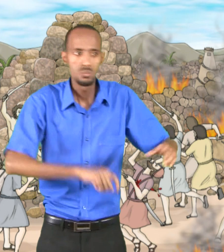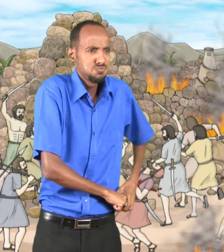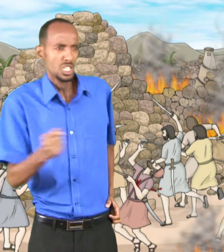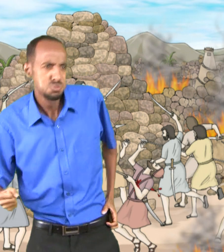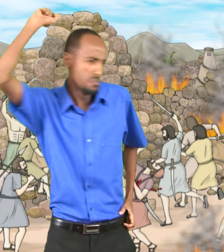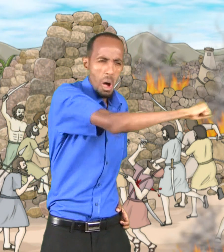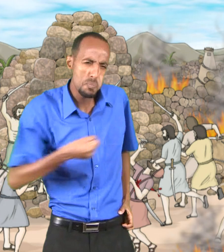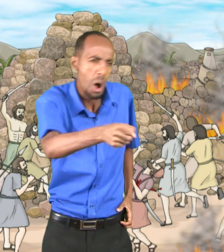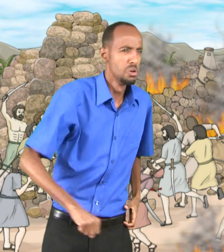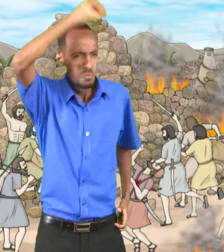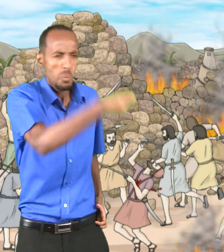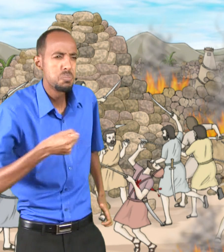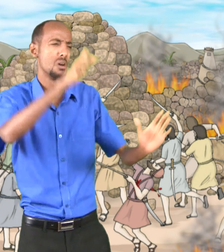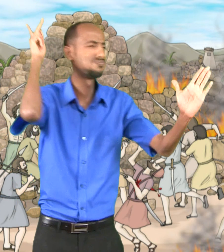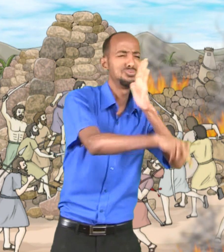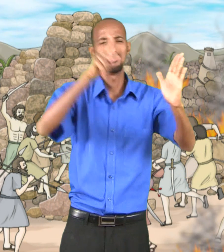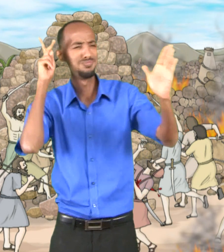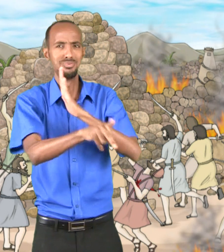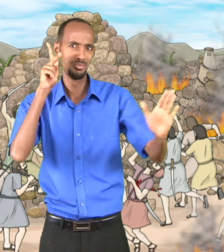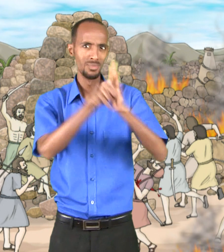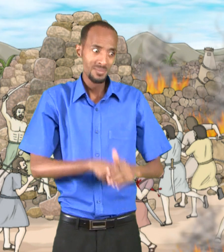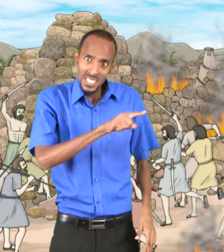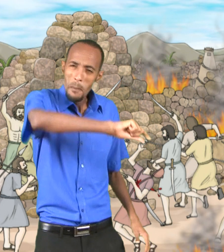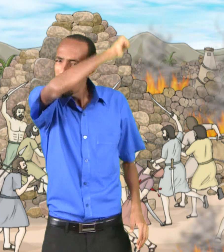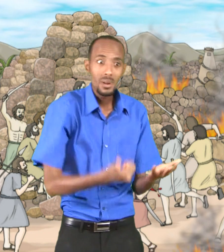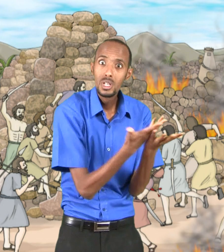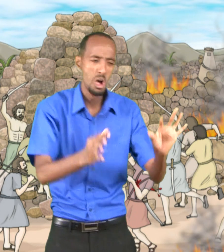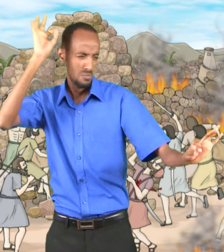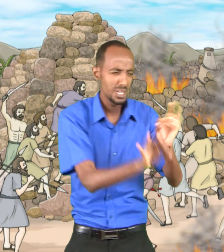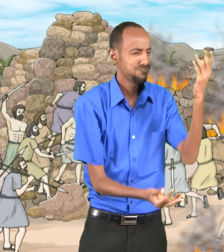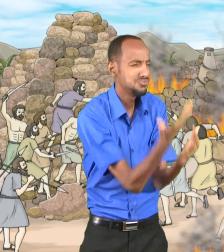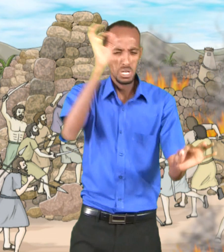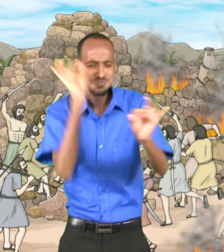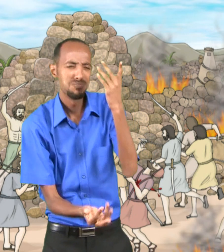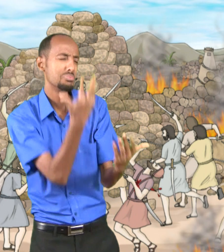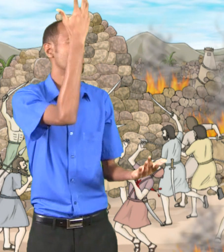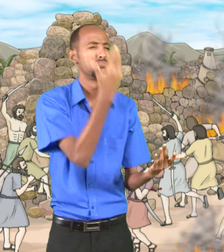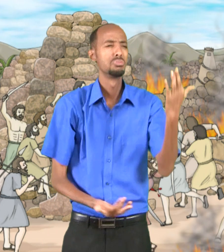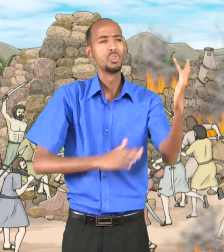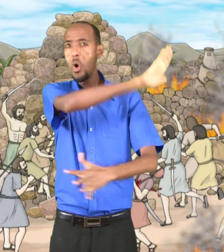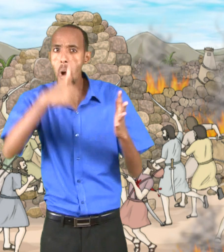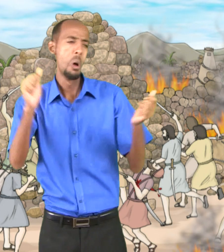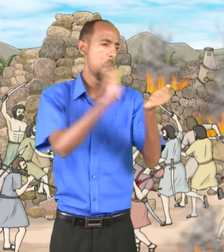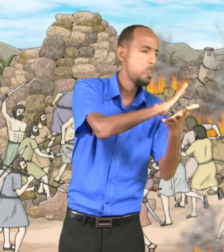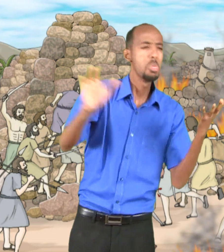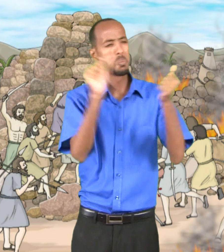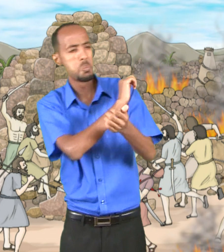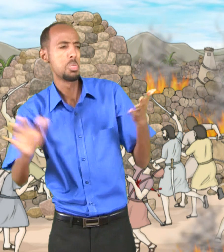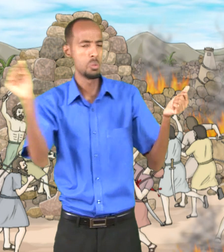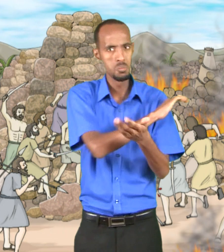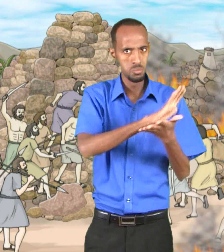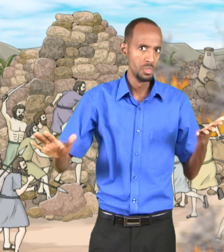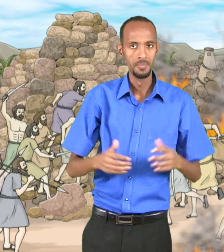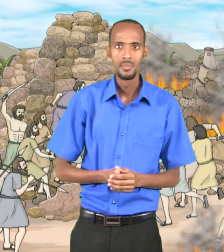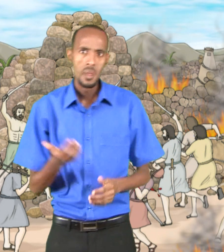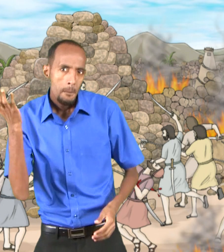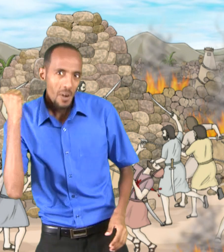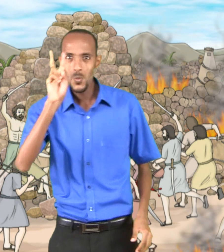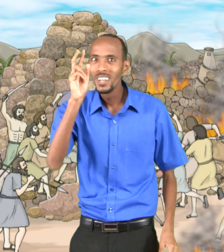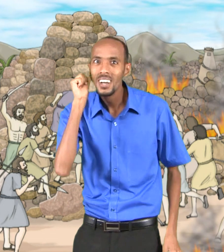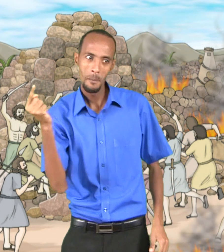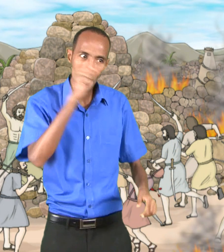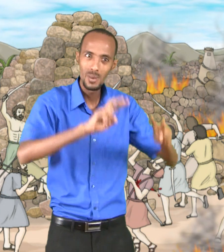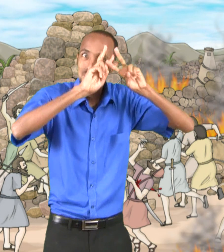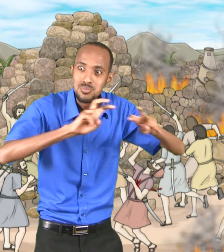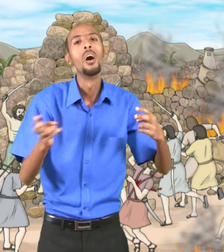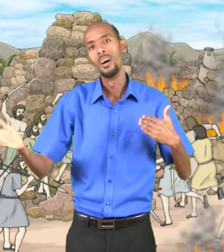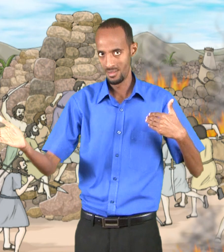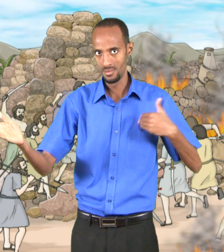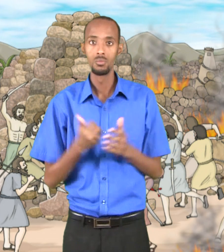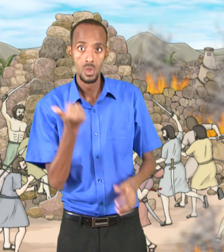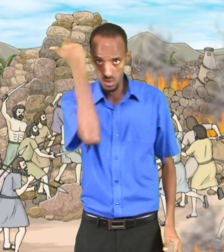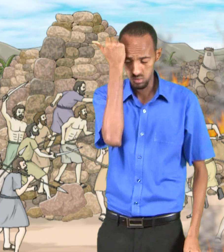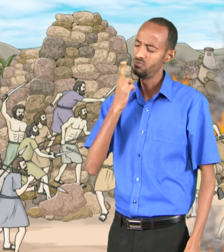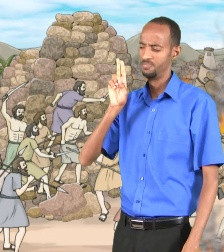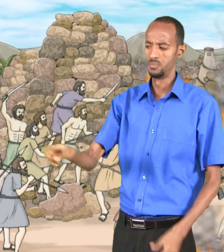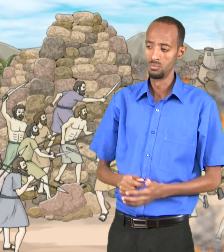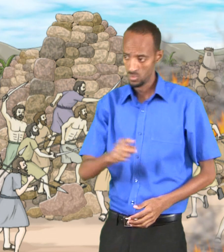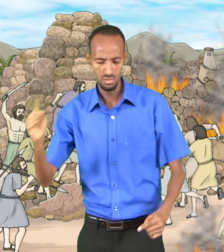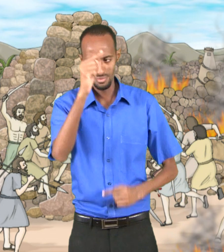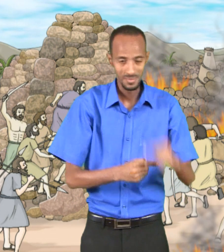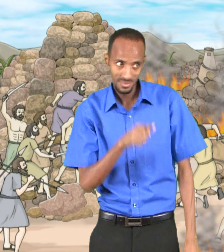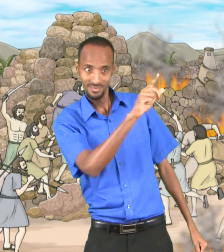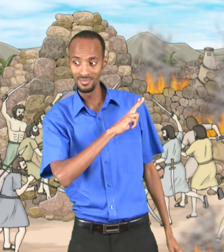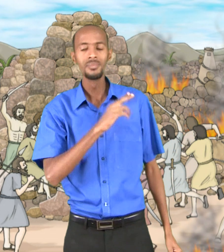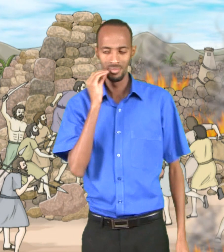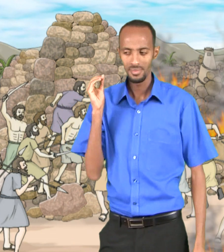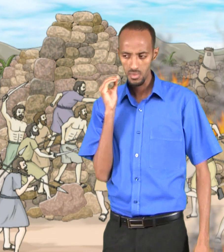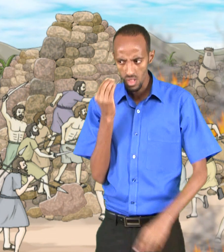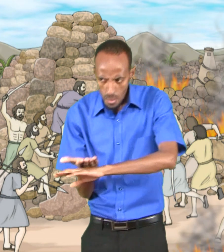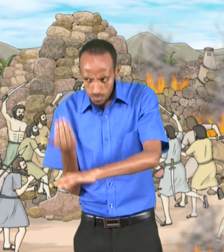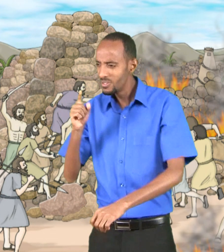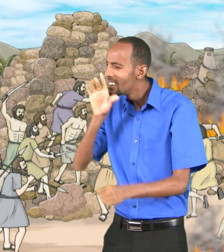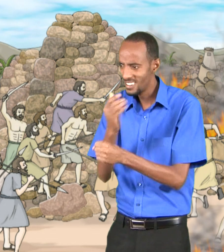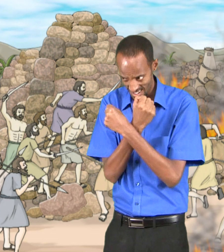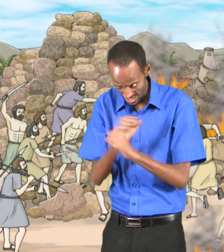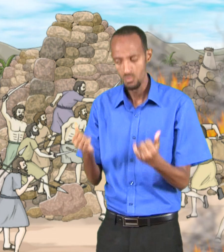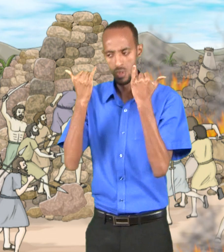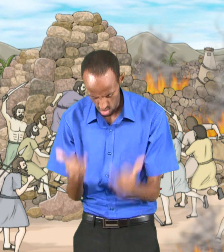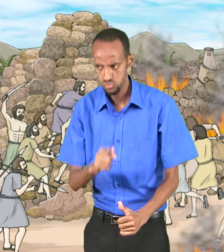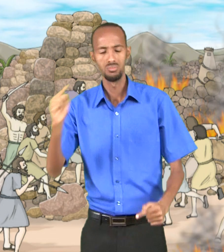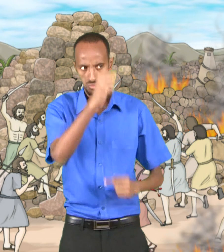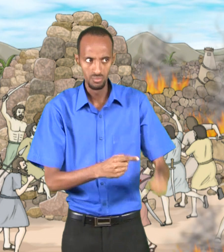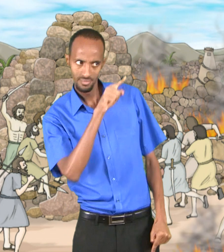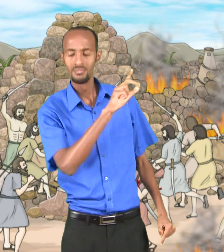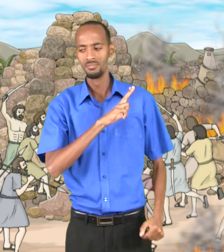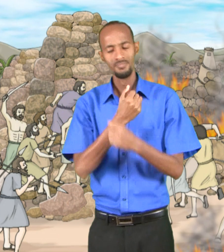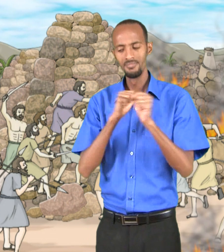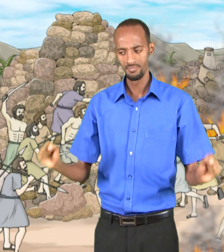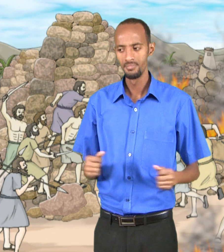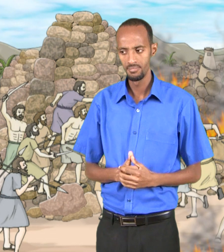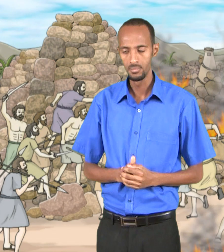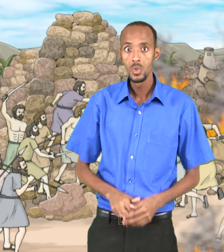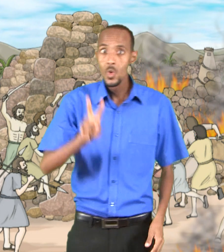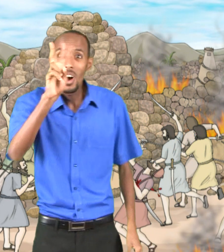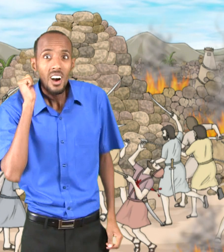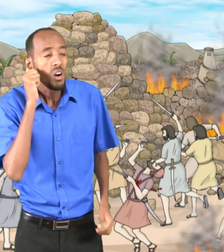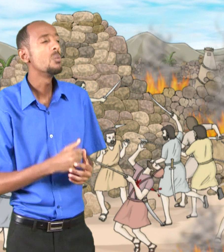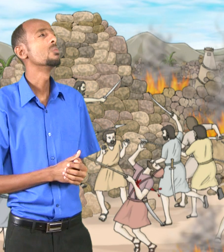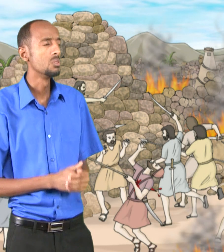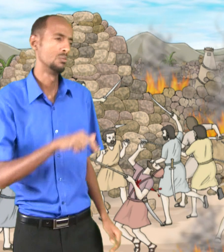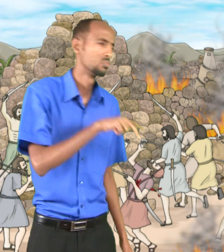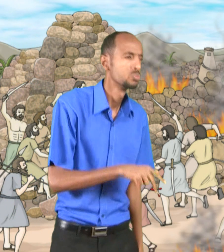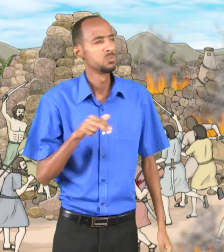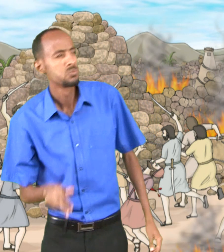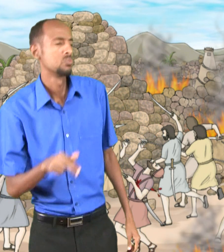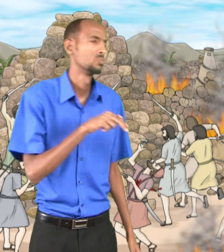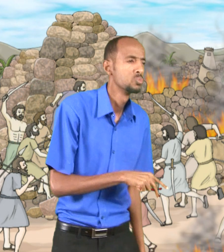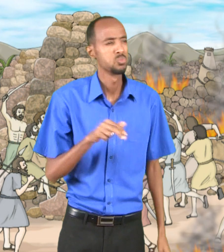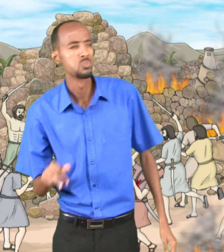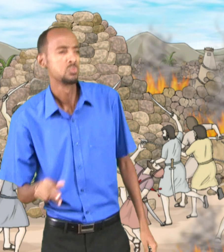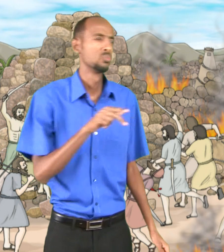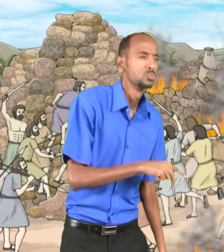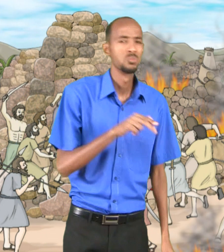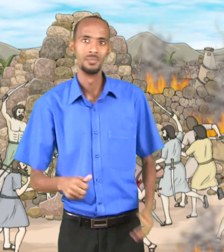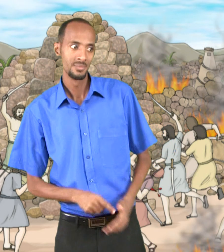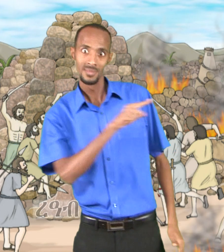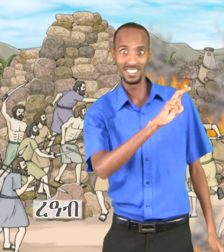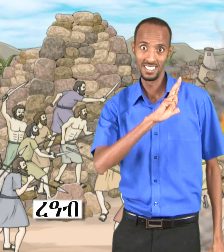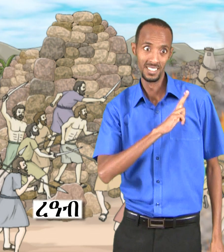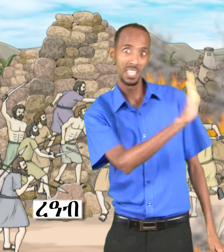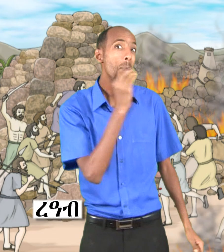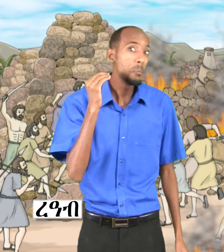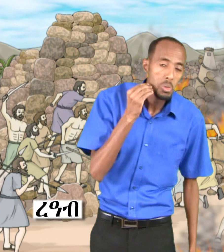At the edge of the sword they devoted to destruction everything in the city—man and woman, young and old, oxen, sheep, and donkeys.